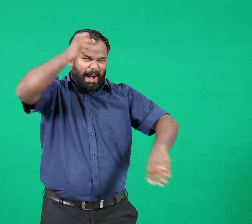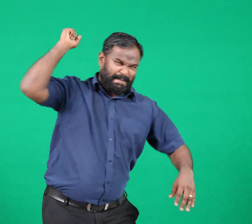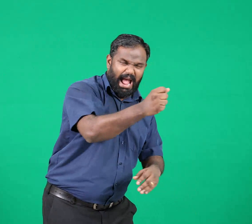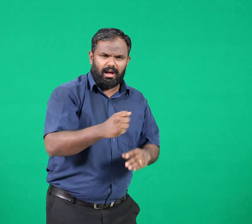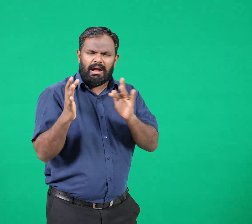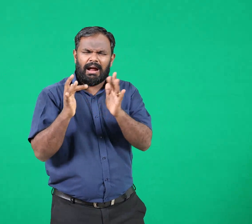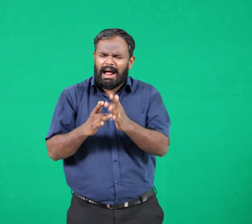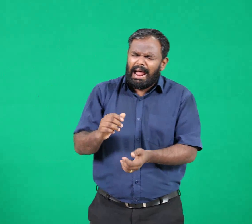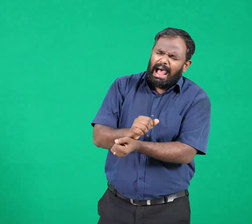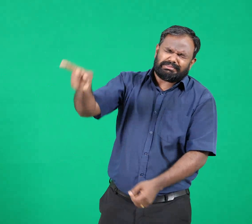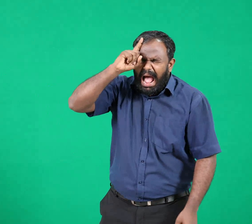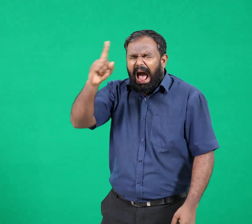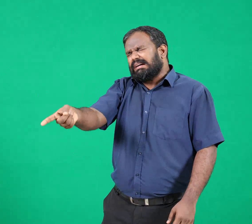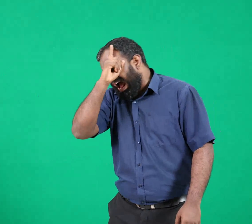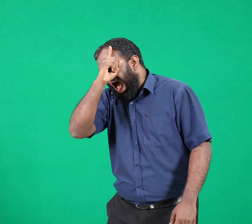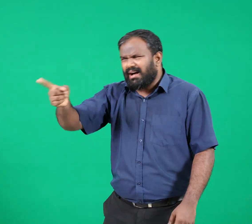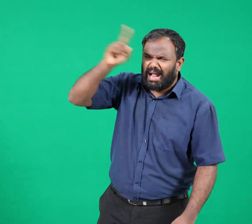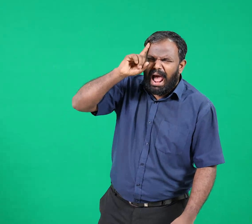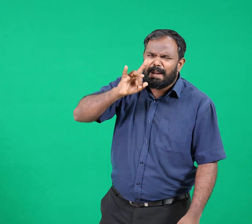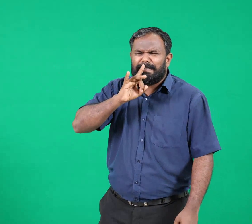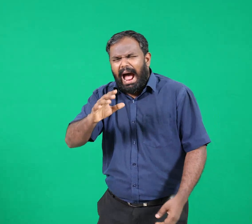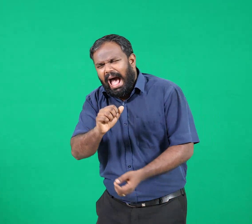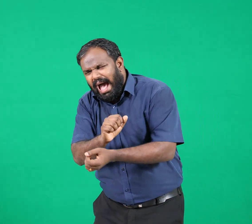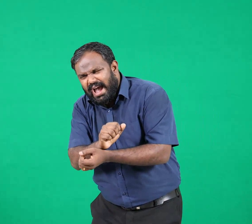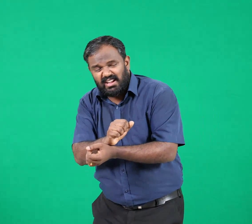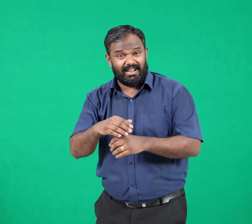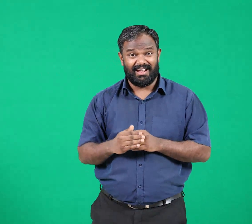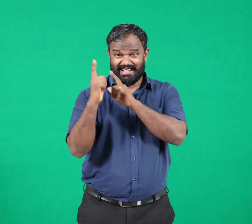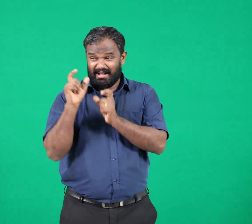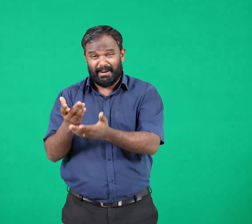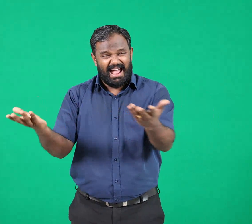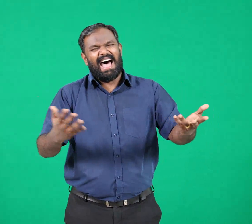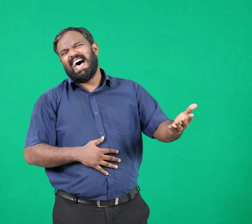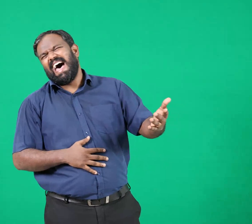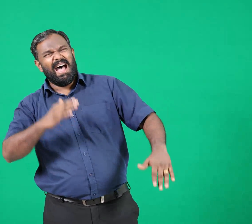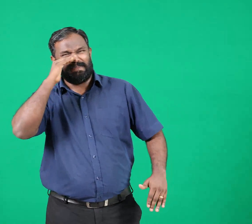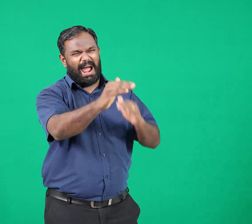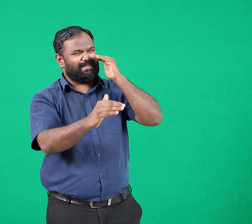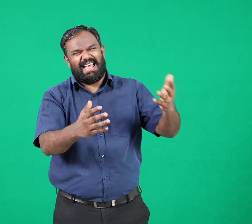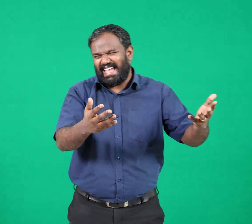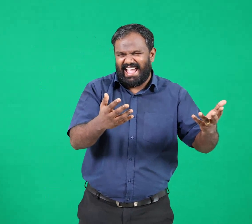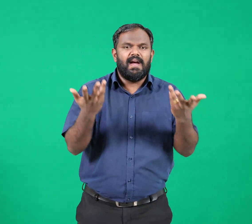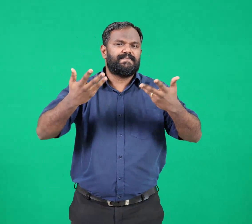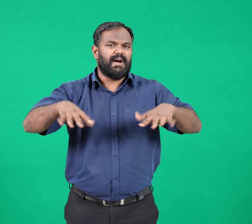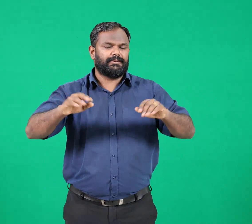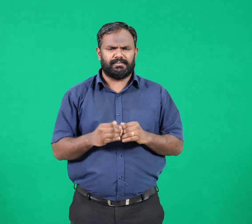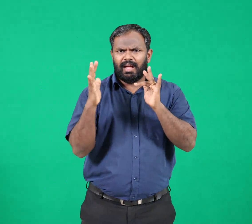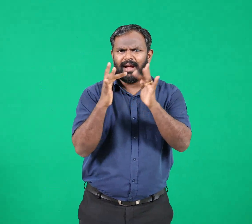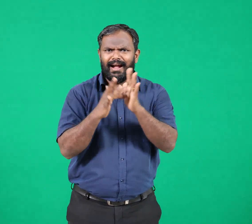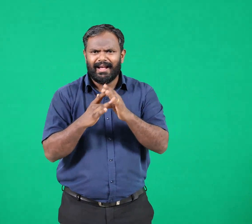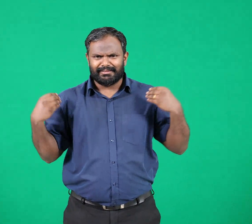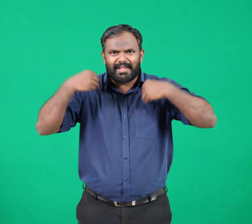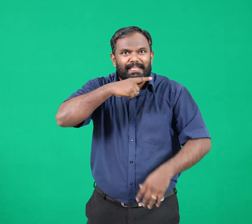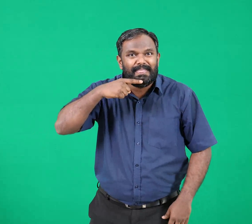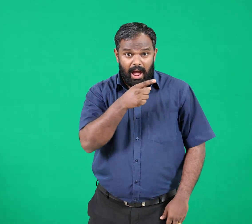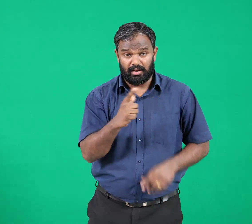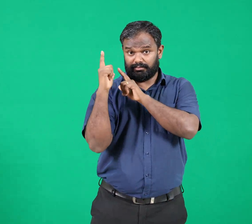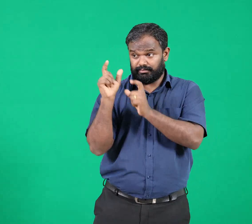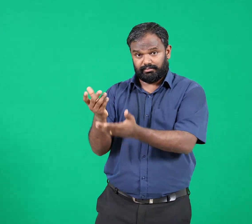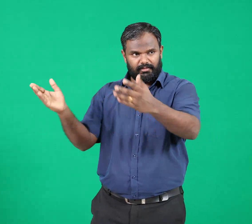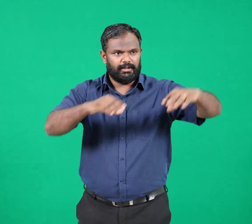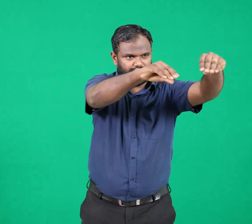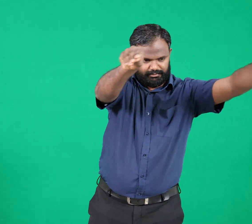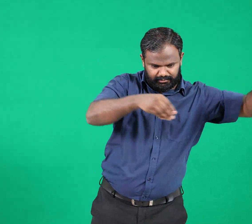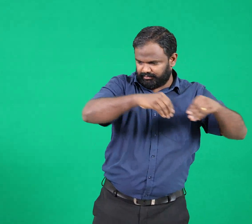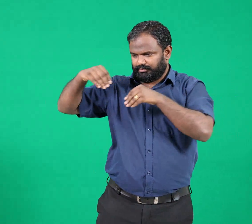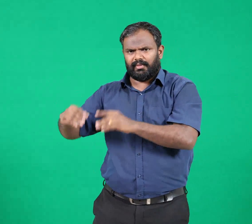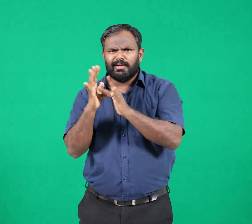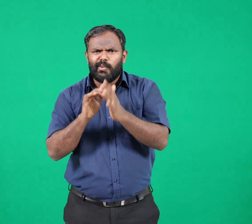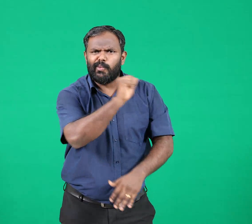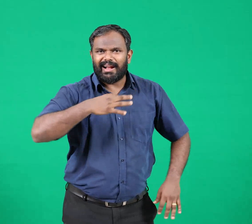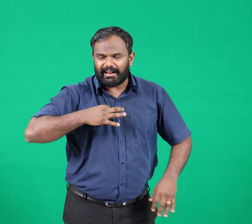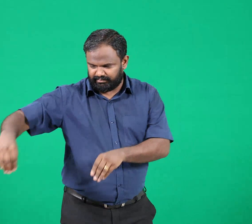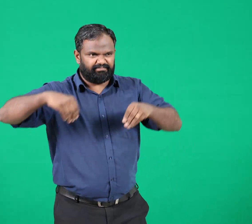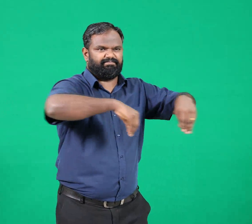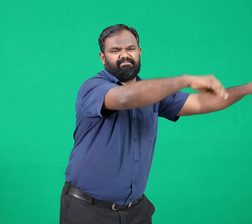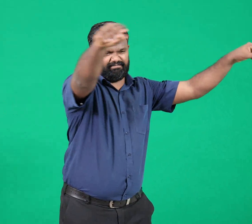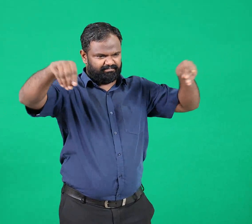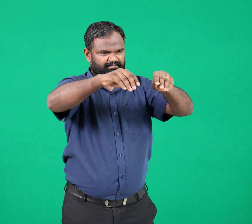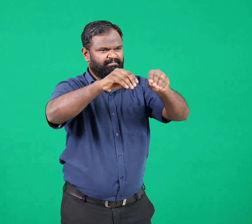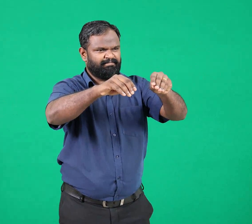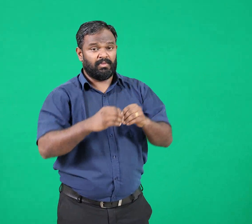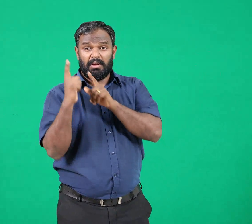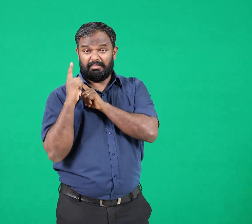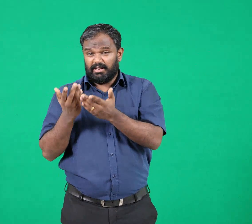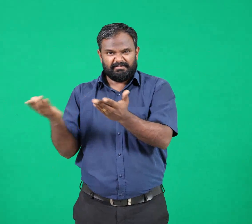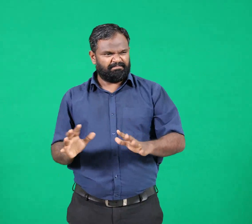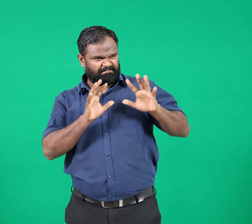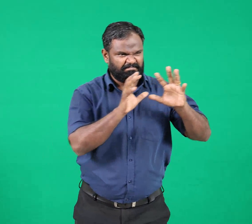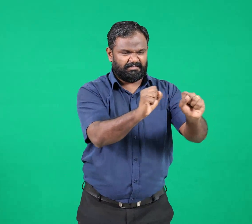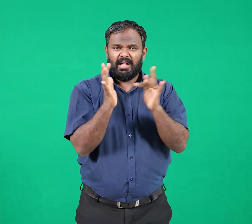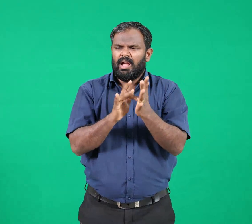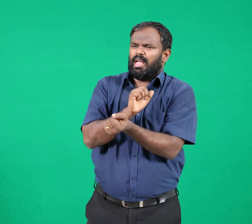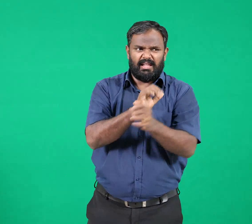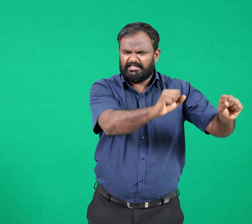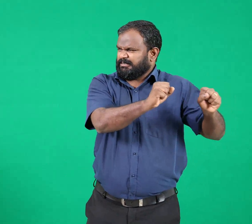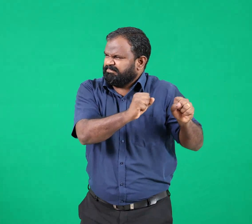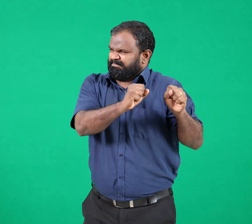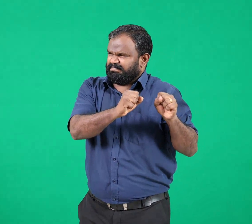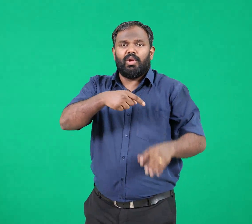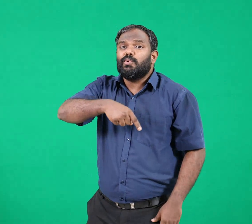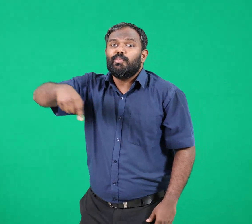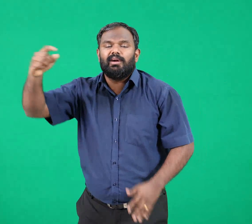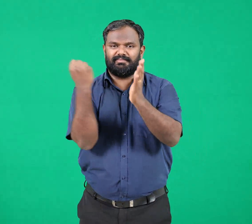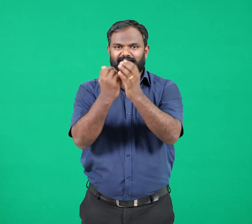After they had mocked Him, they removed the robe and put His own clothes back on Him.